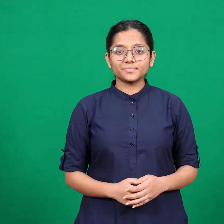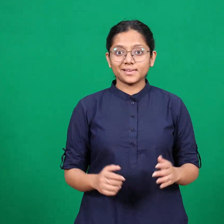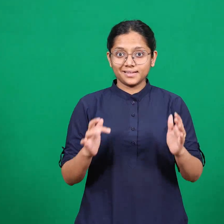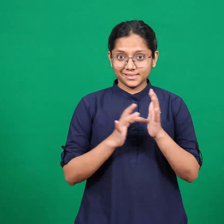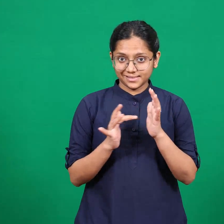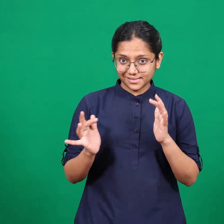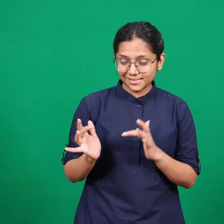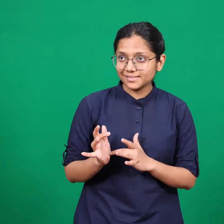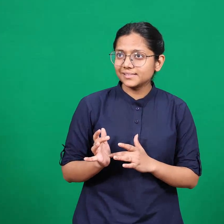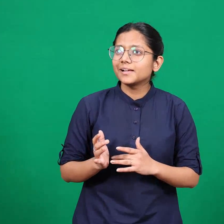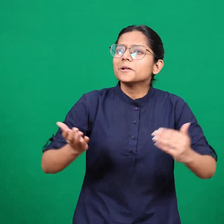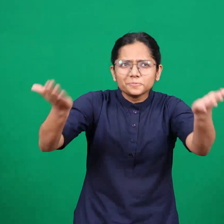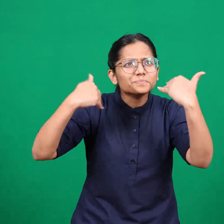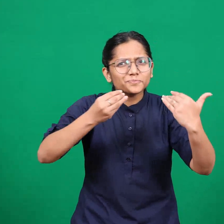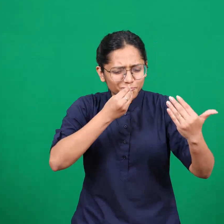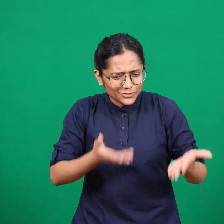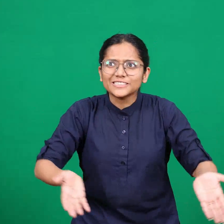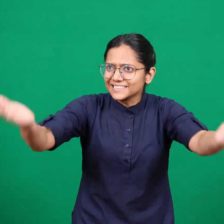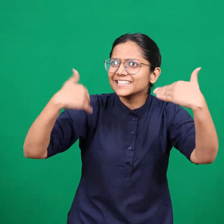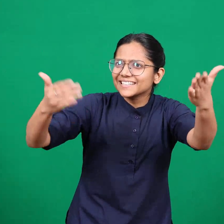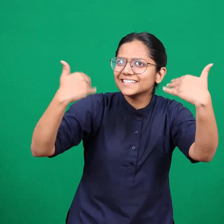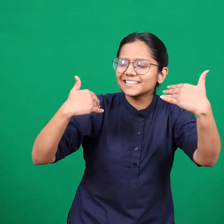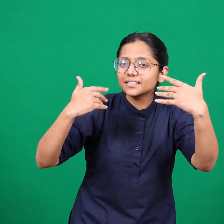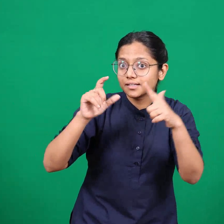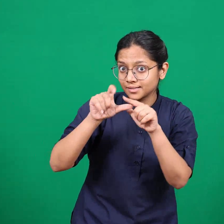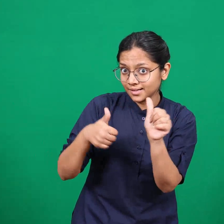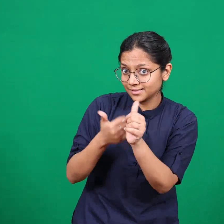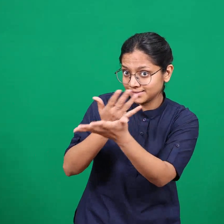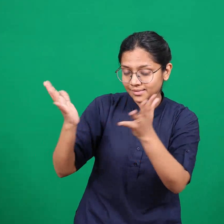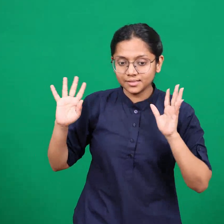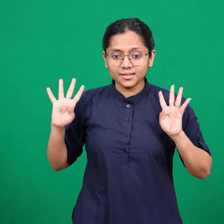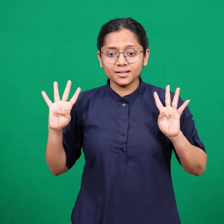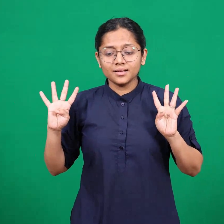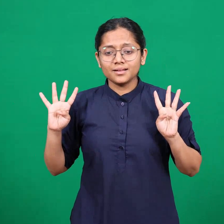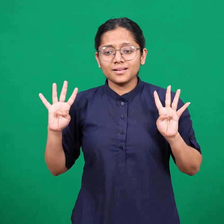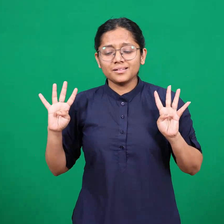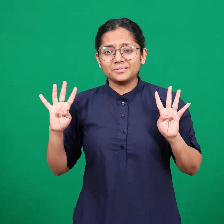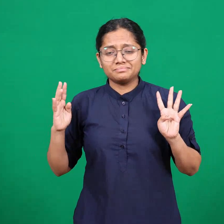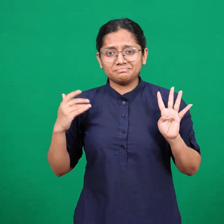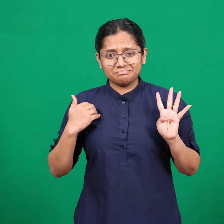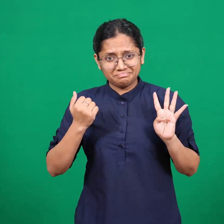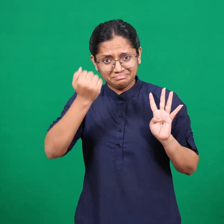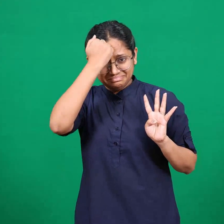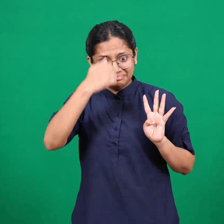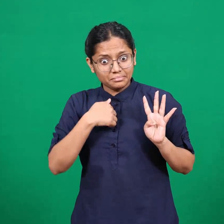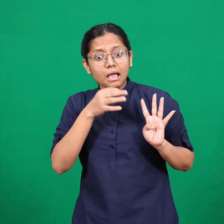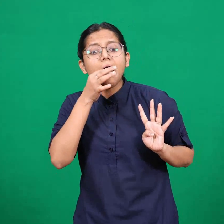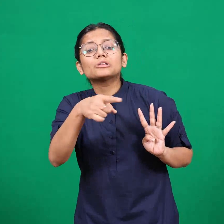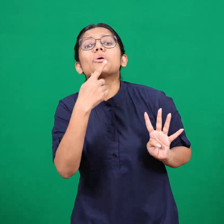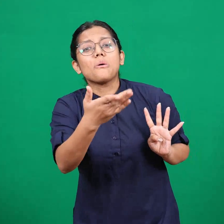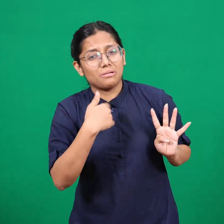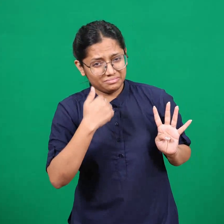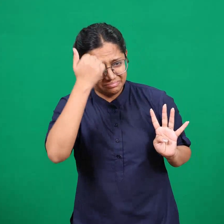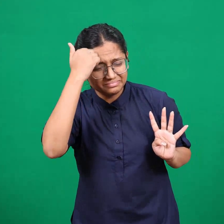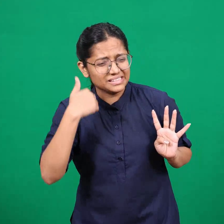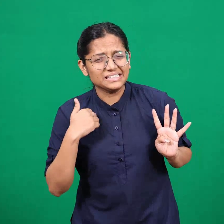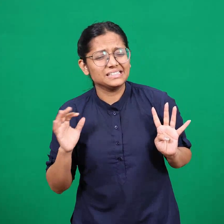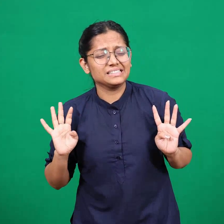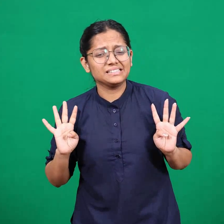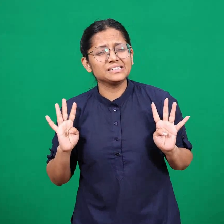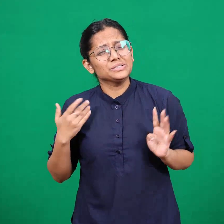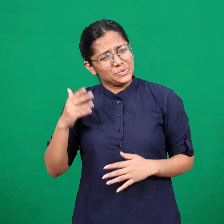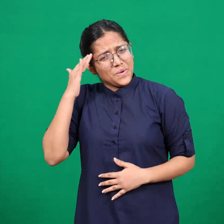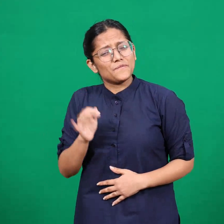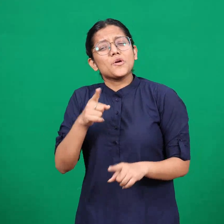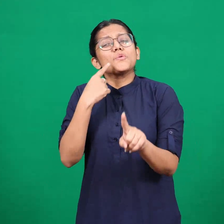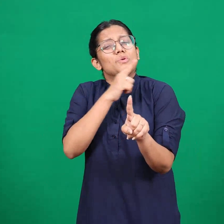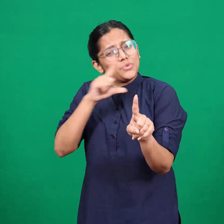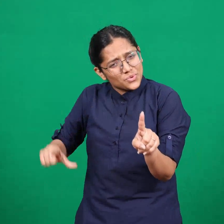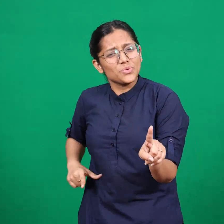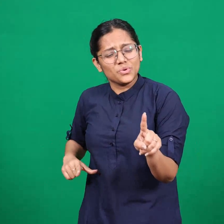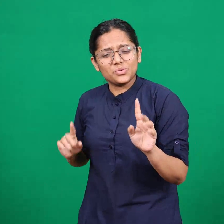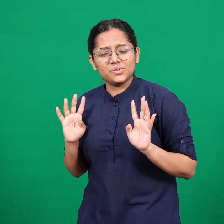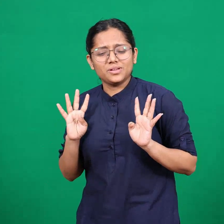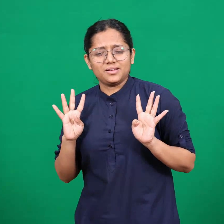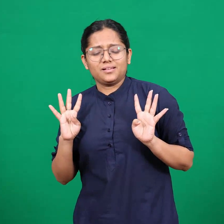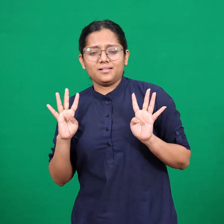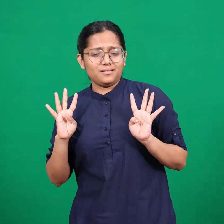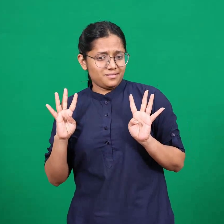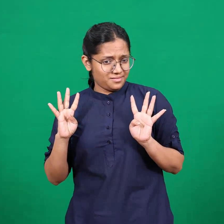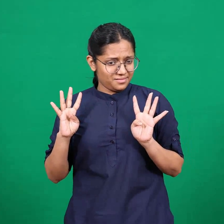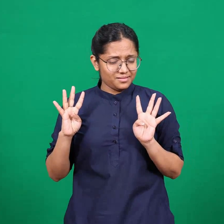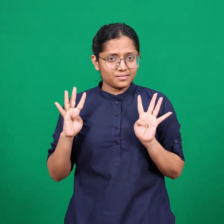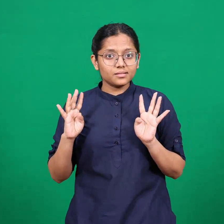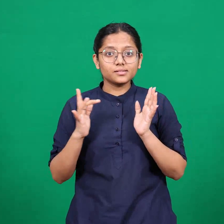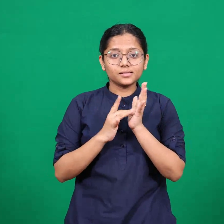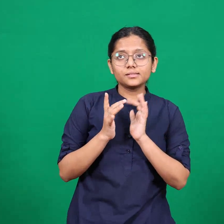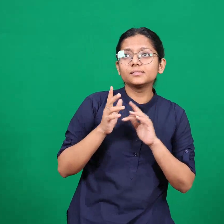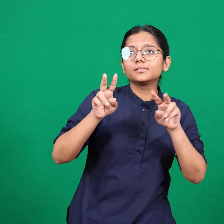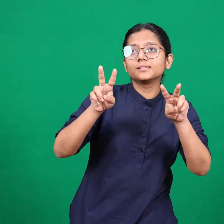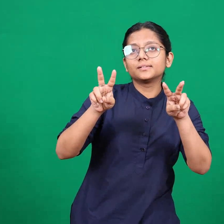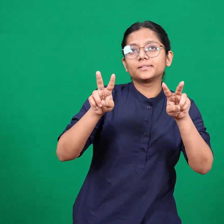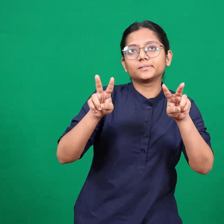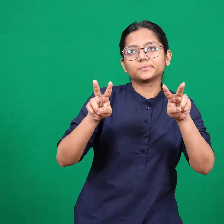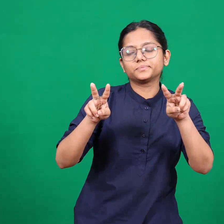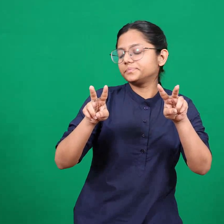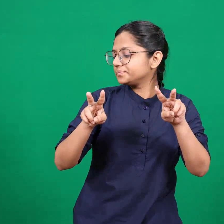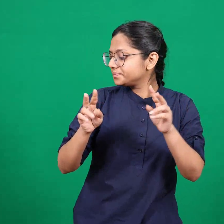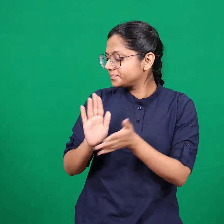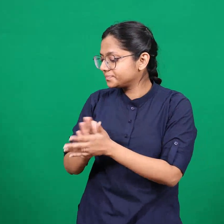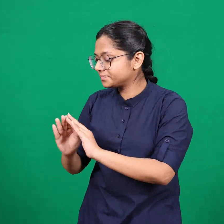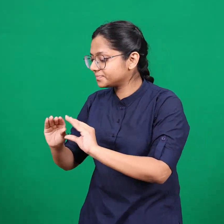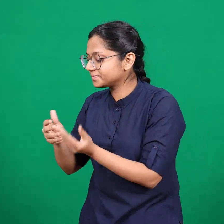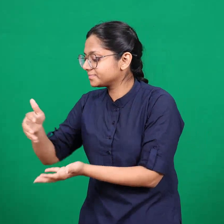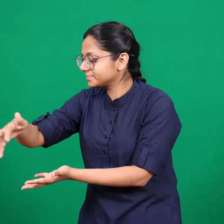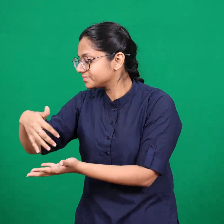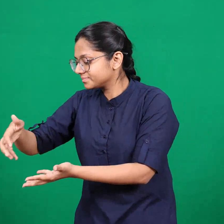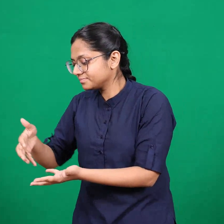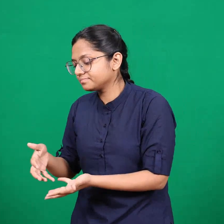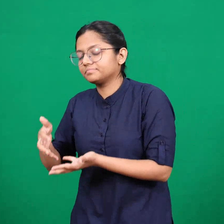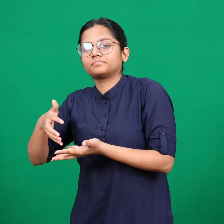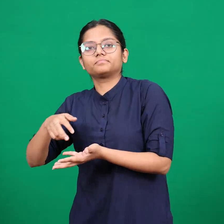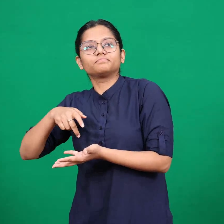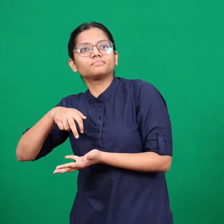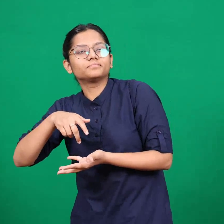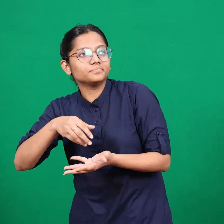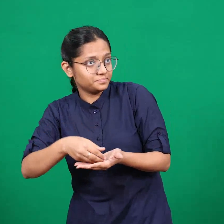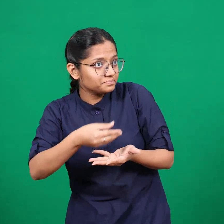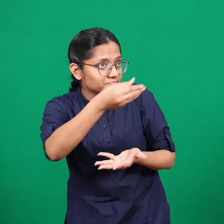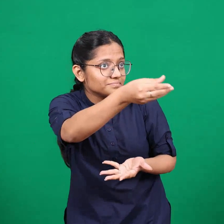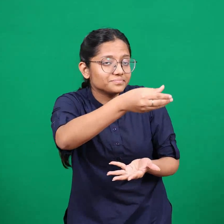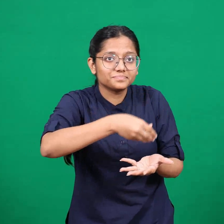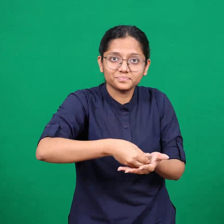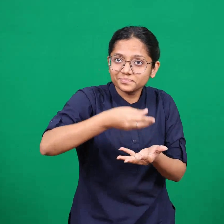"Come, have breakfast," Jesus said to them. None of the disciples dared to ask Him, "Who are You?" They knew it was the Lord.